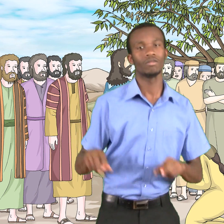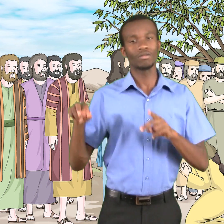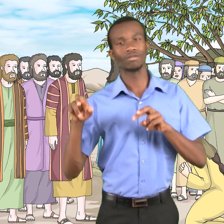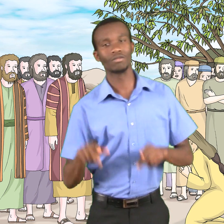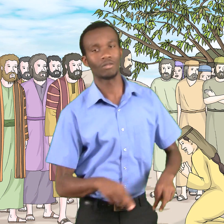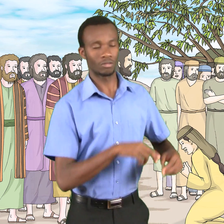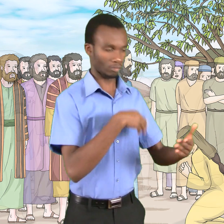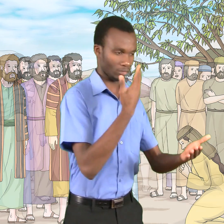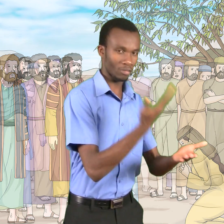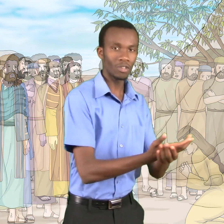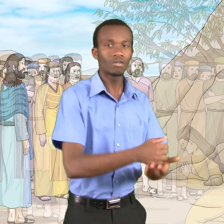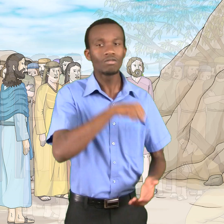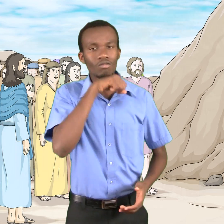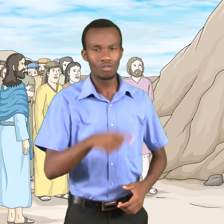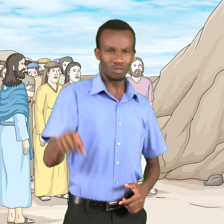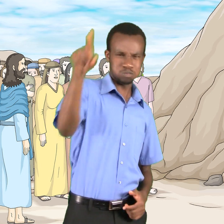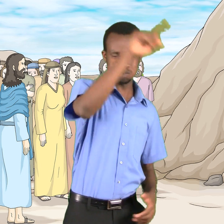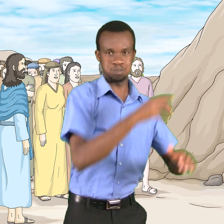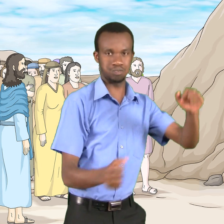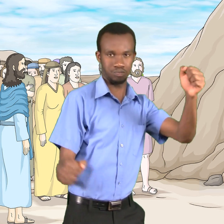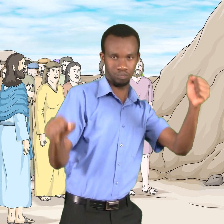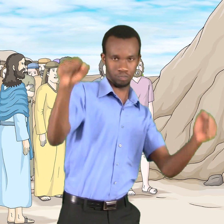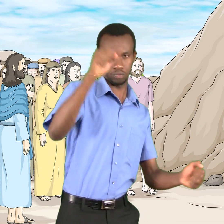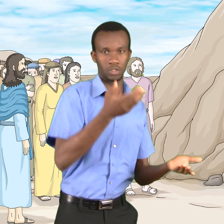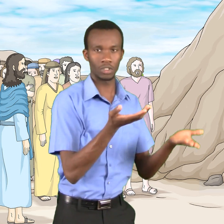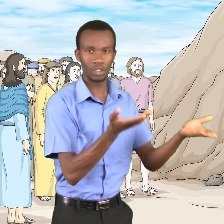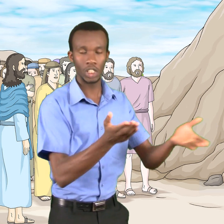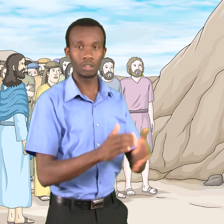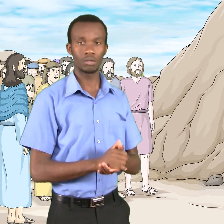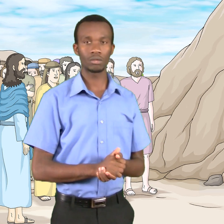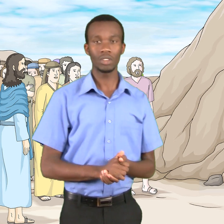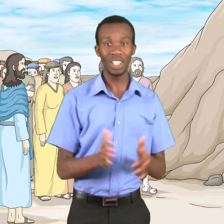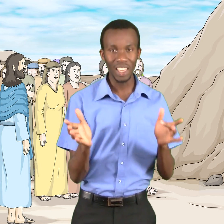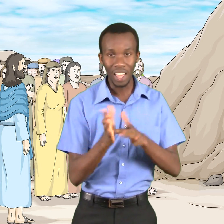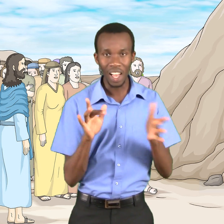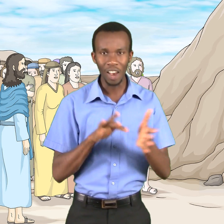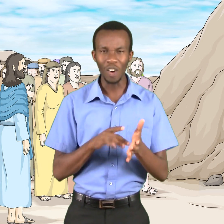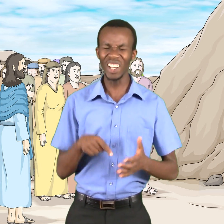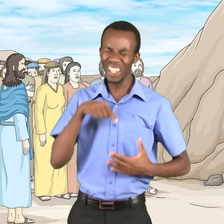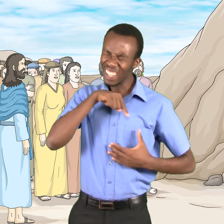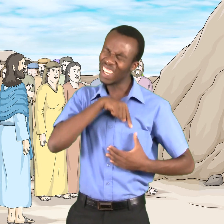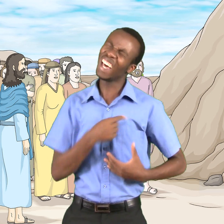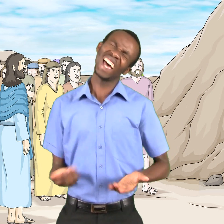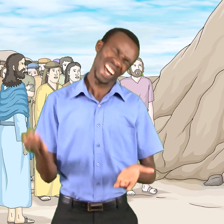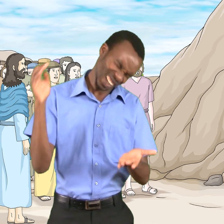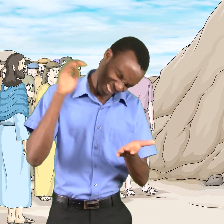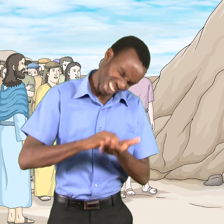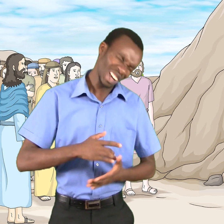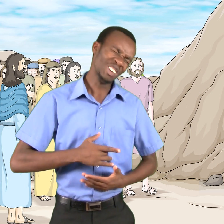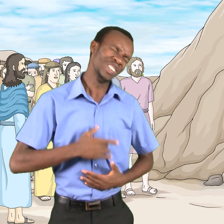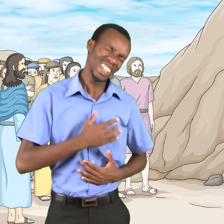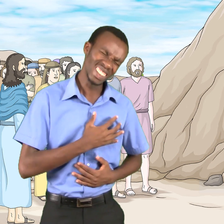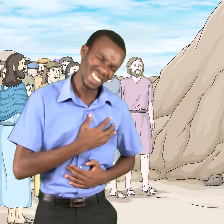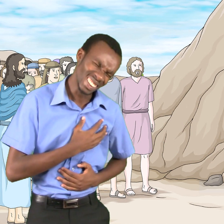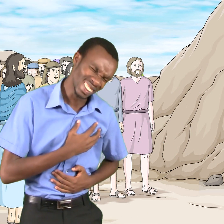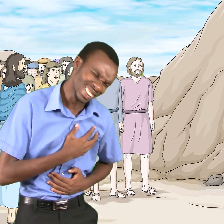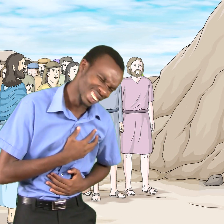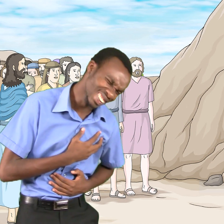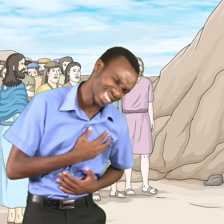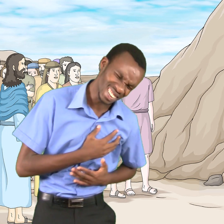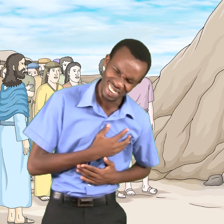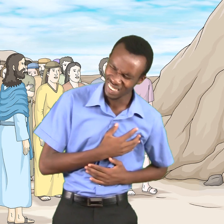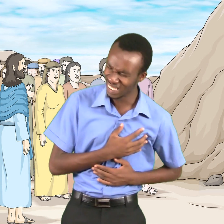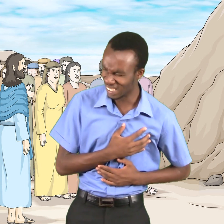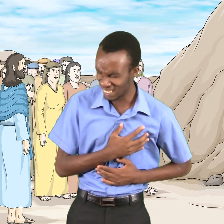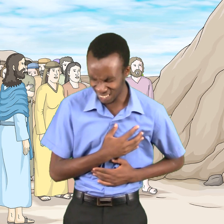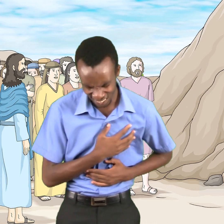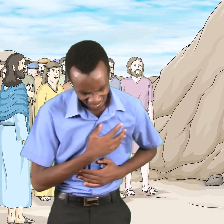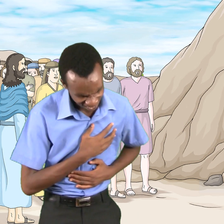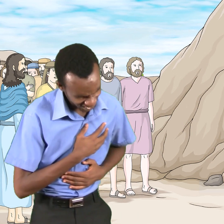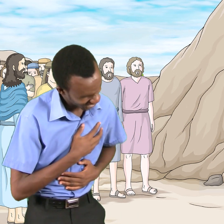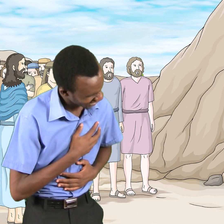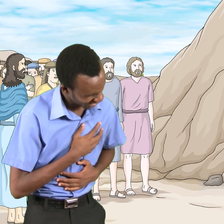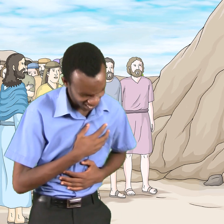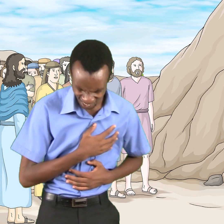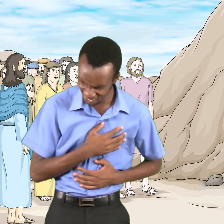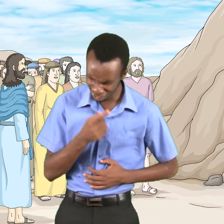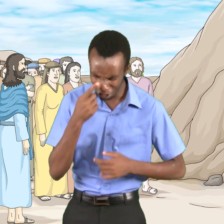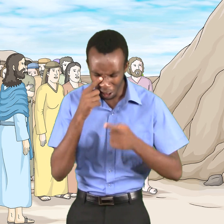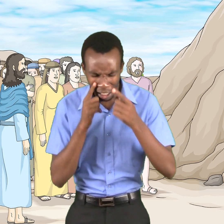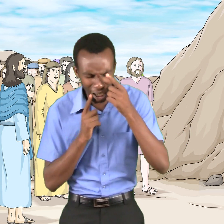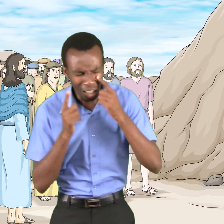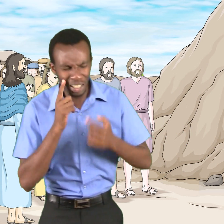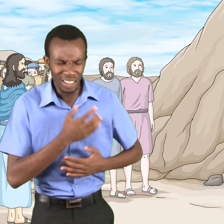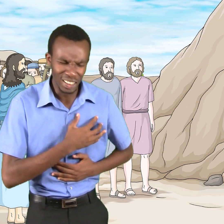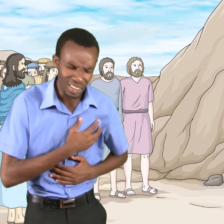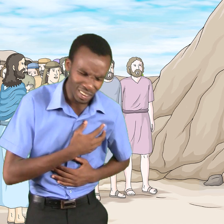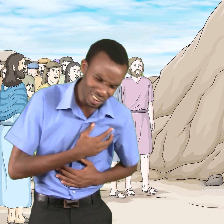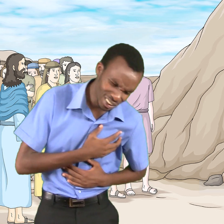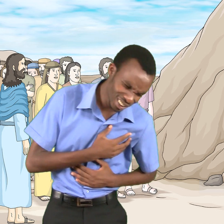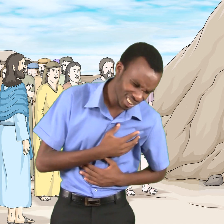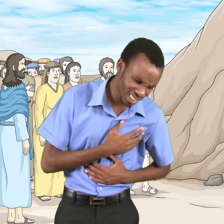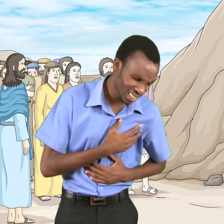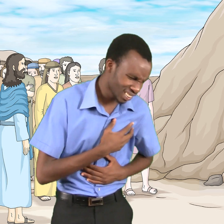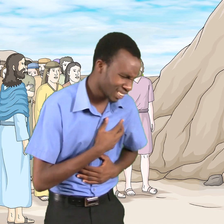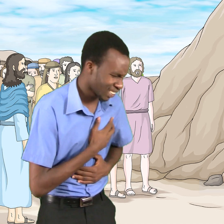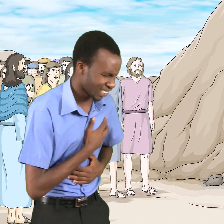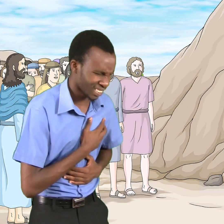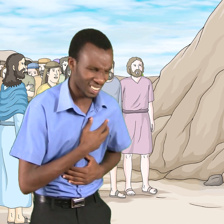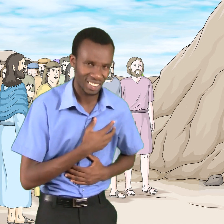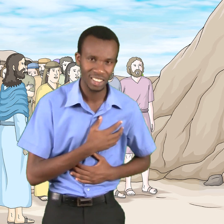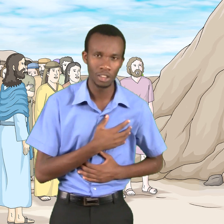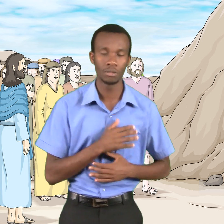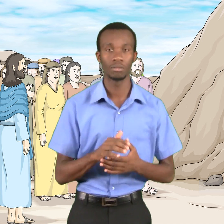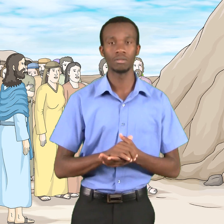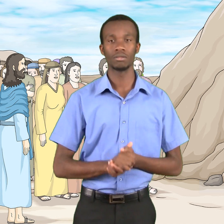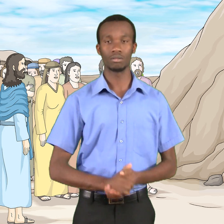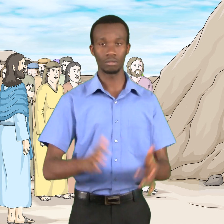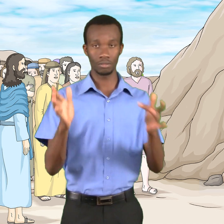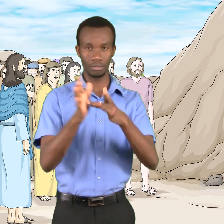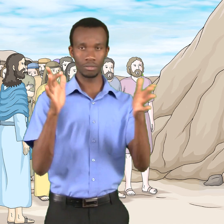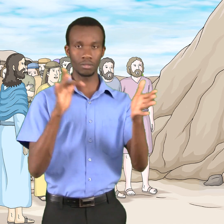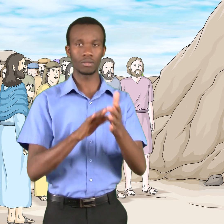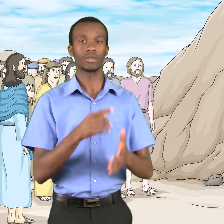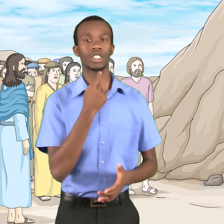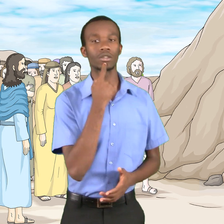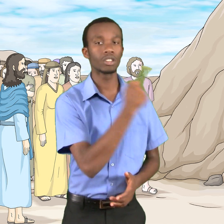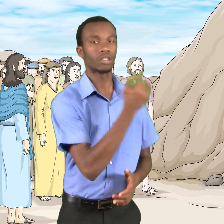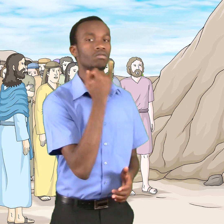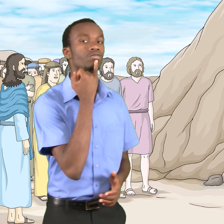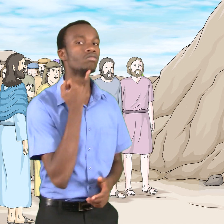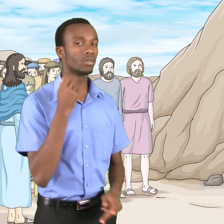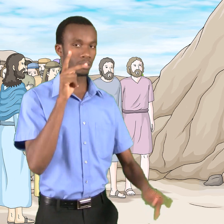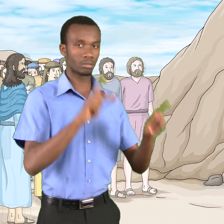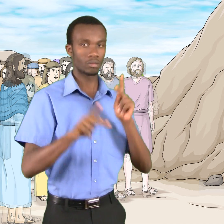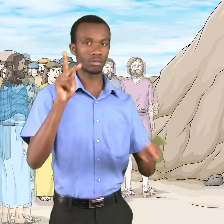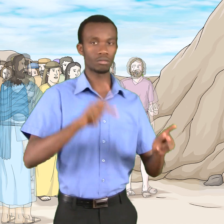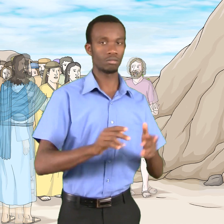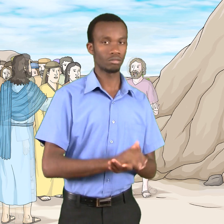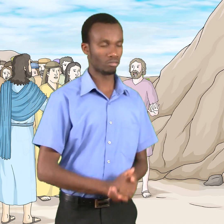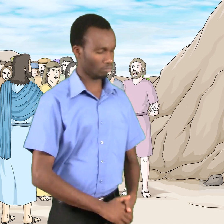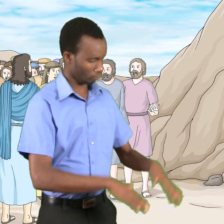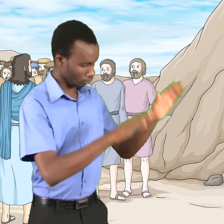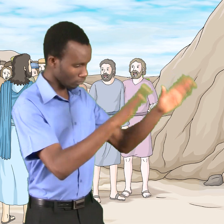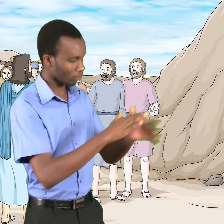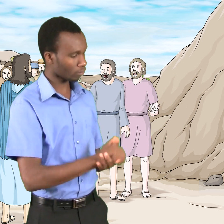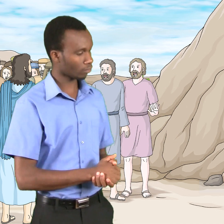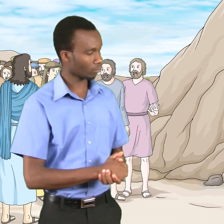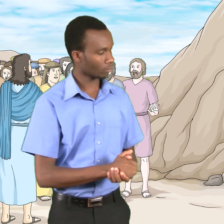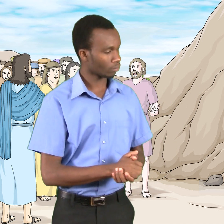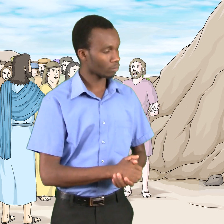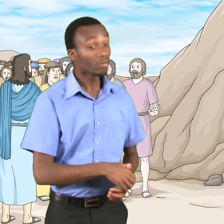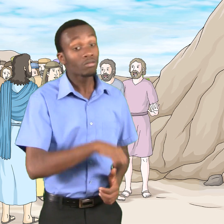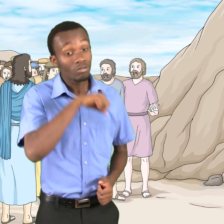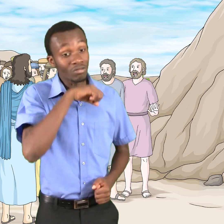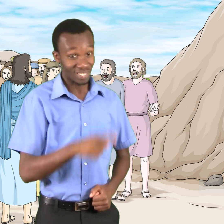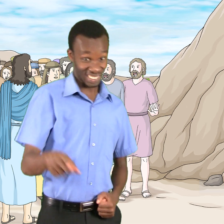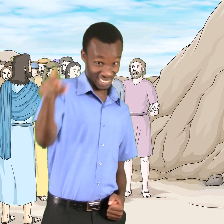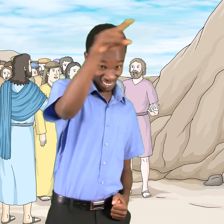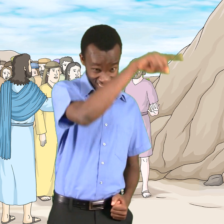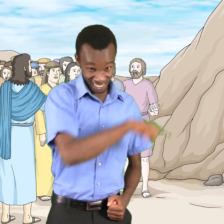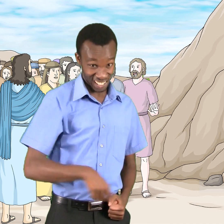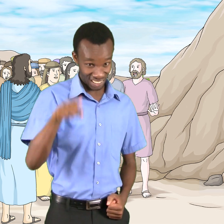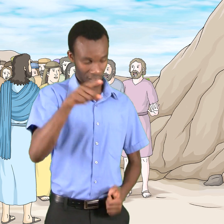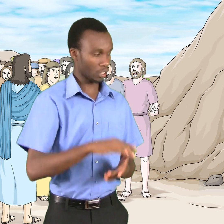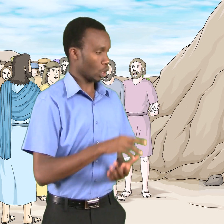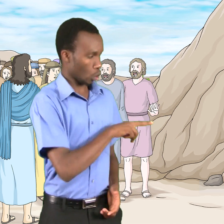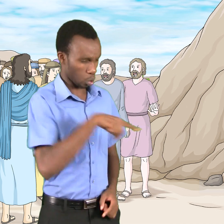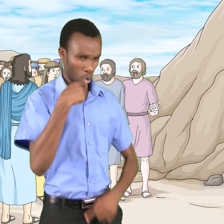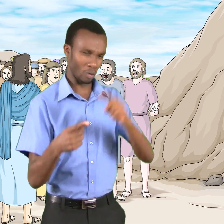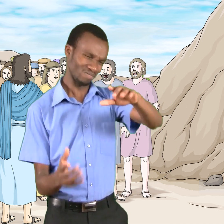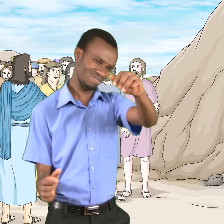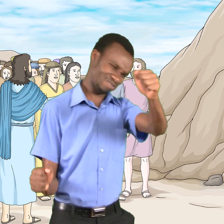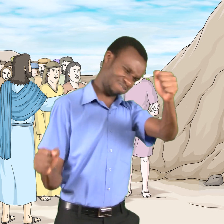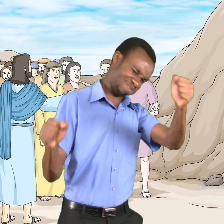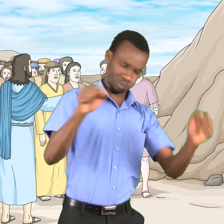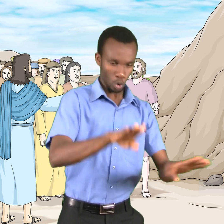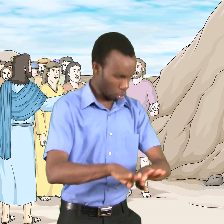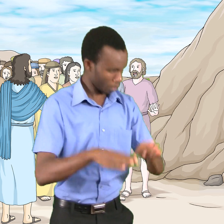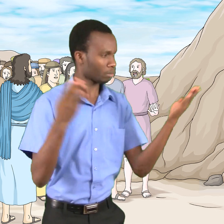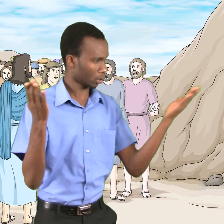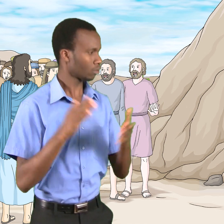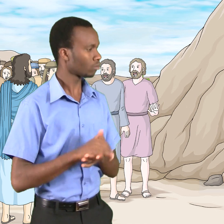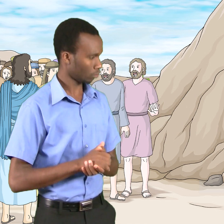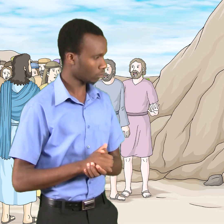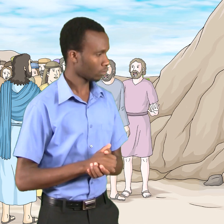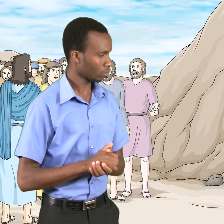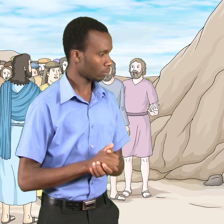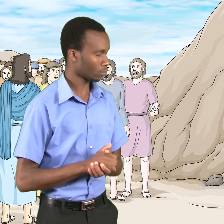Jesus, once again deeply moved, came to the tomb. It was a cave with a stone laid across the entrance.